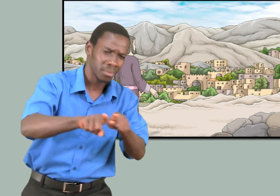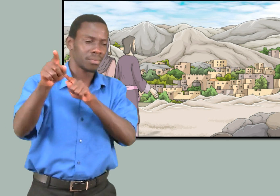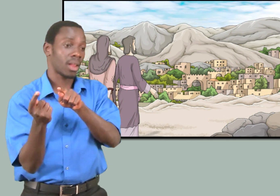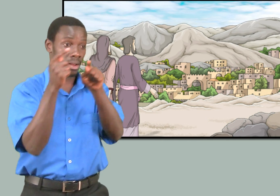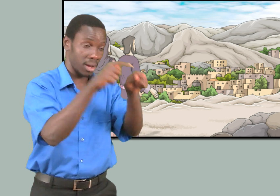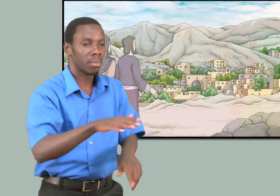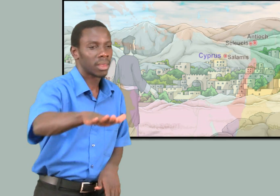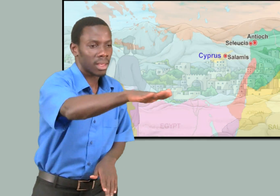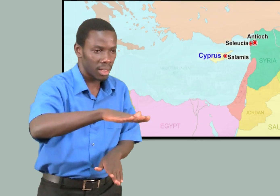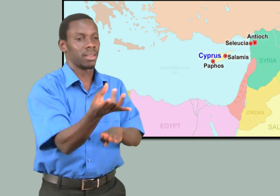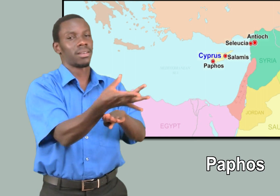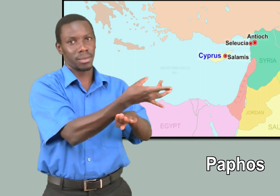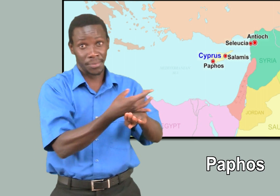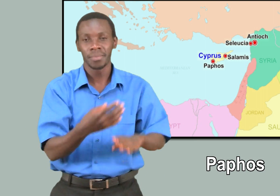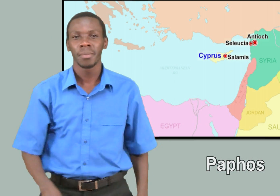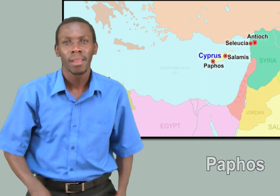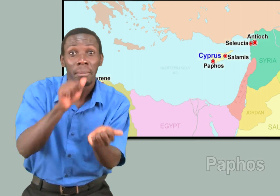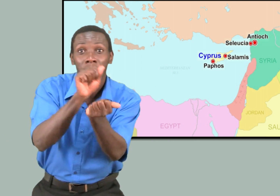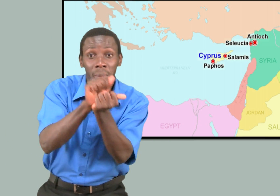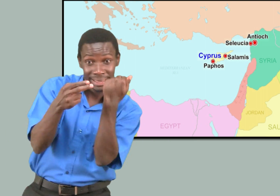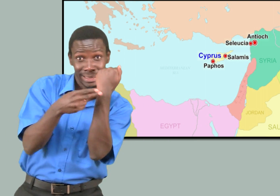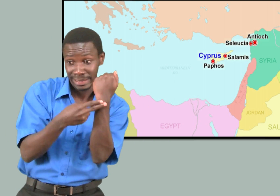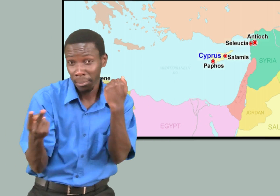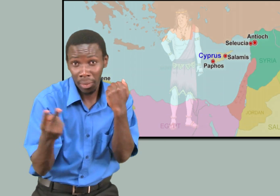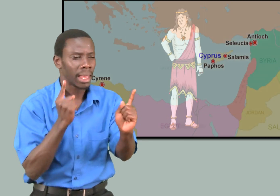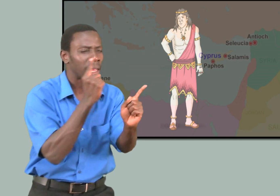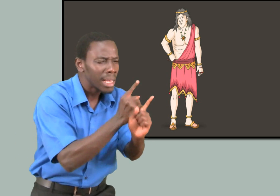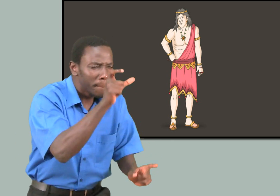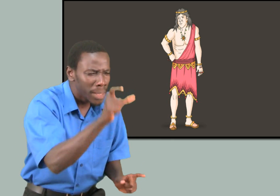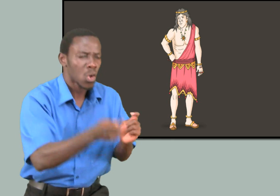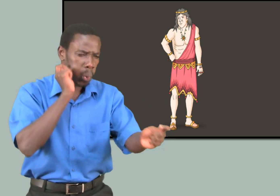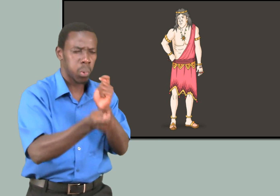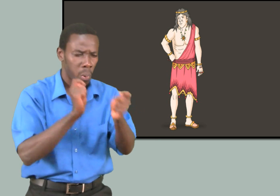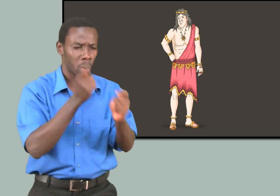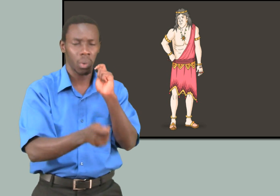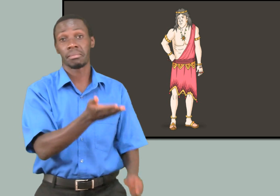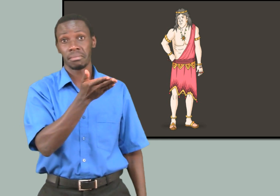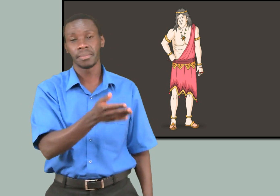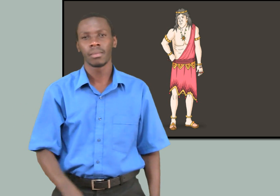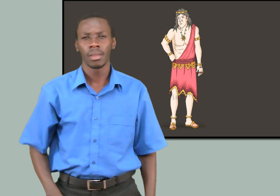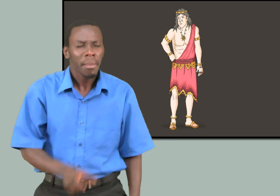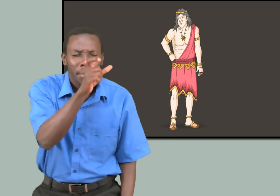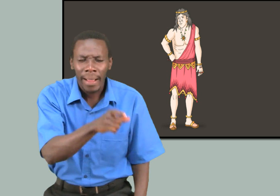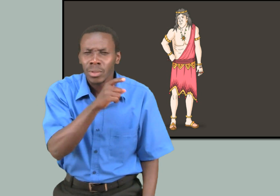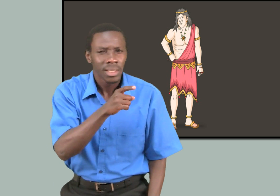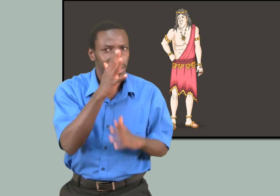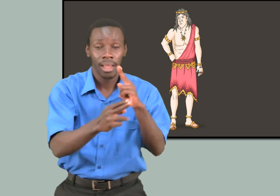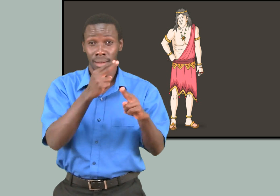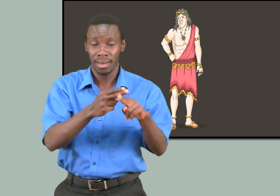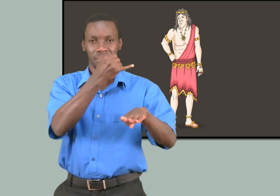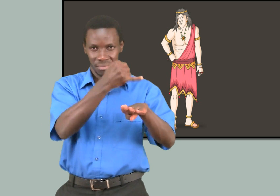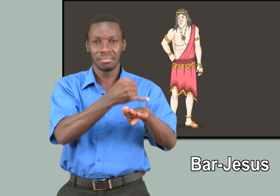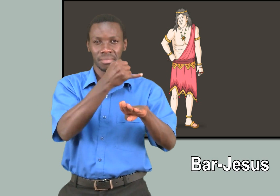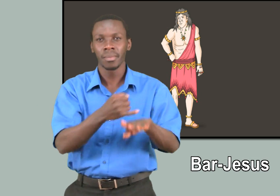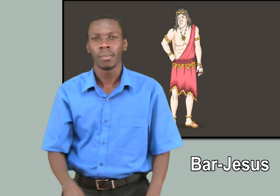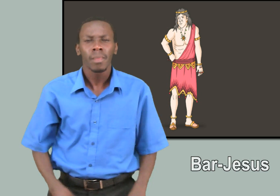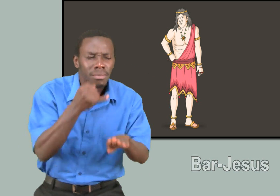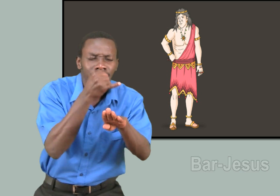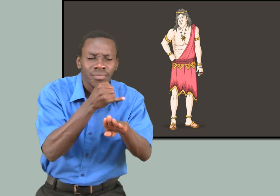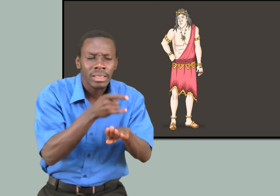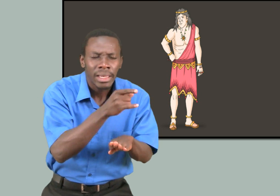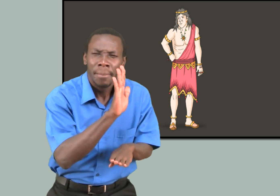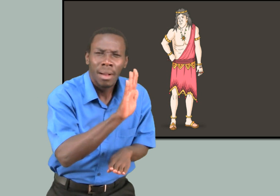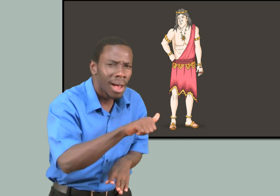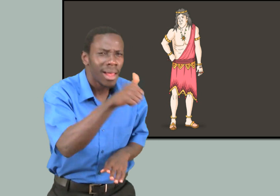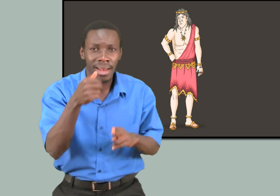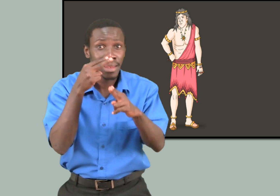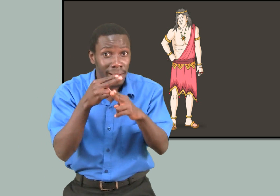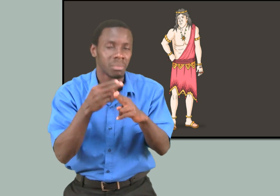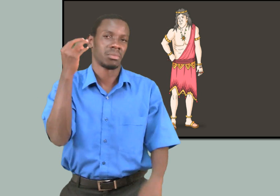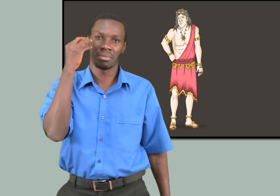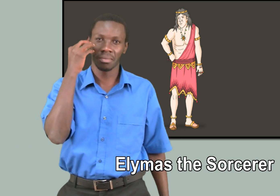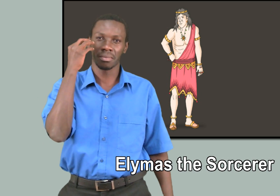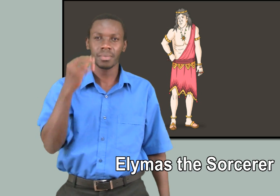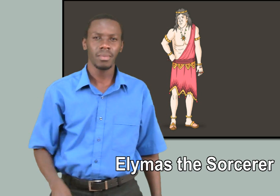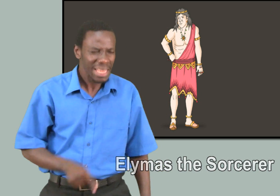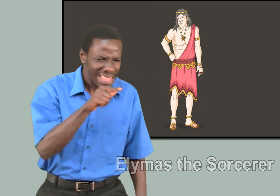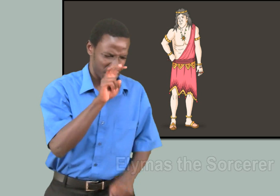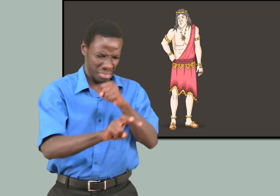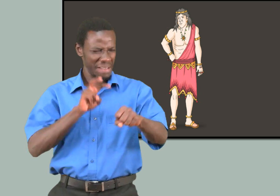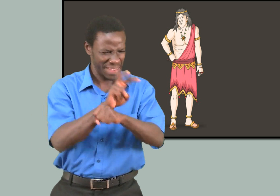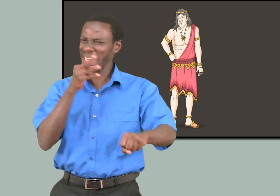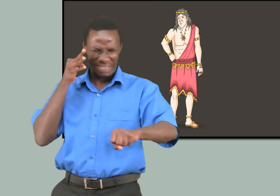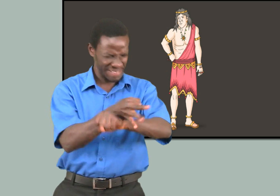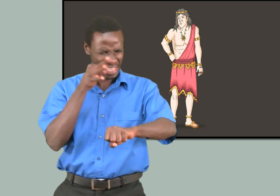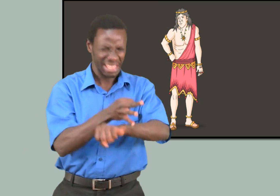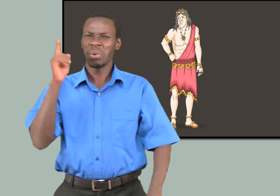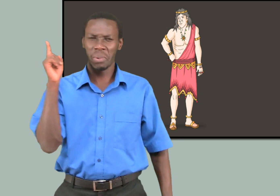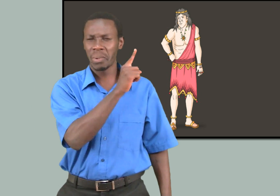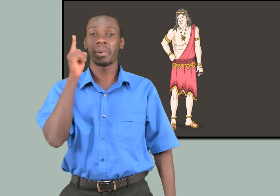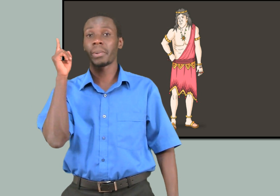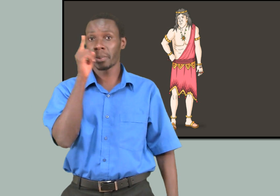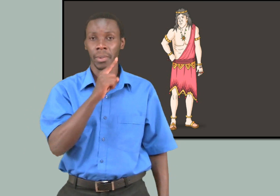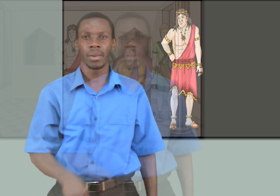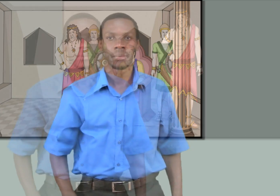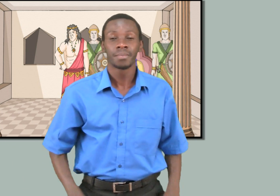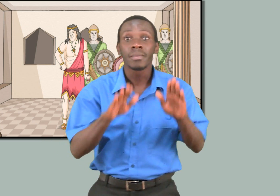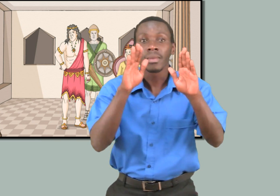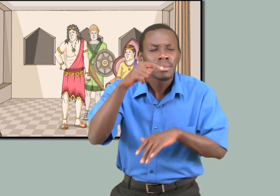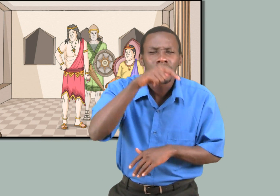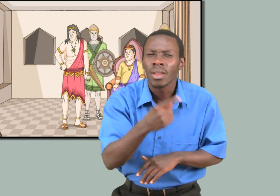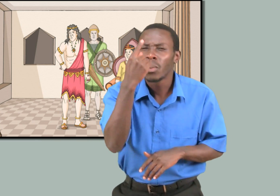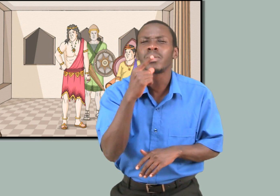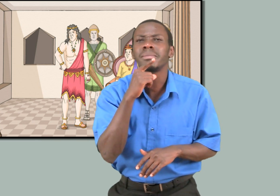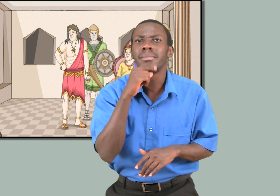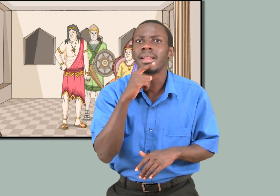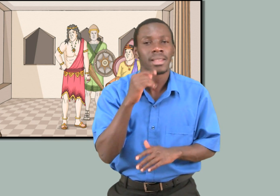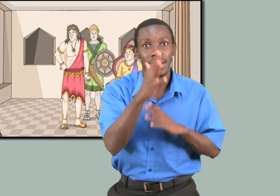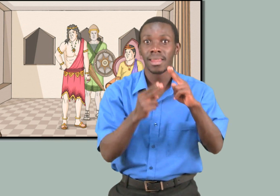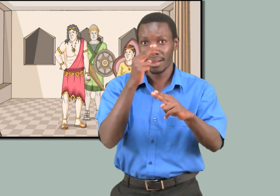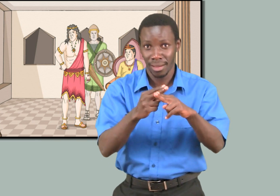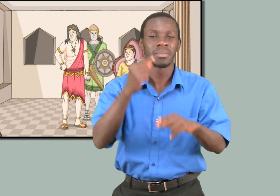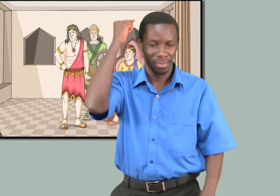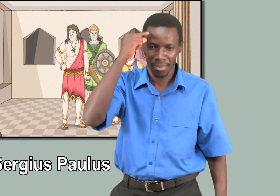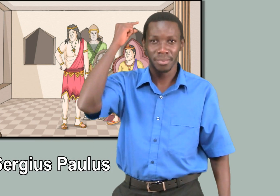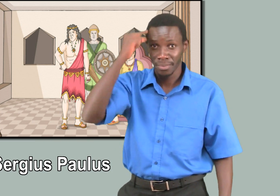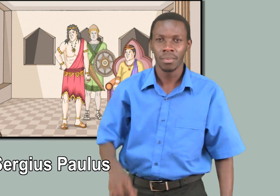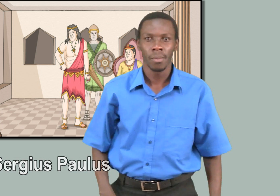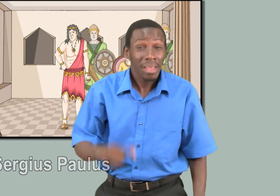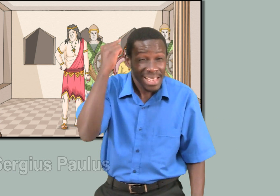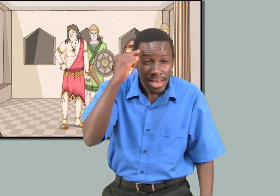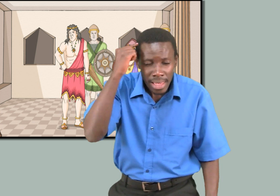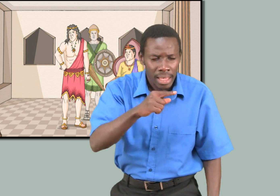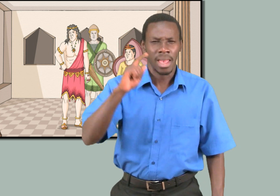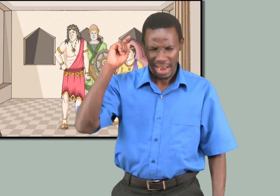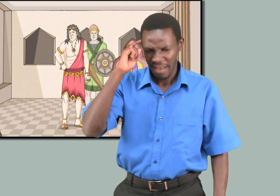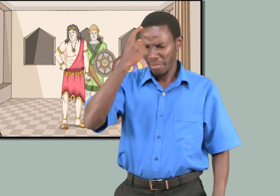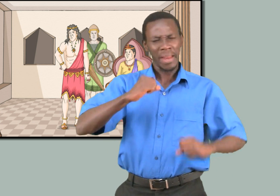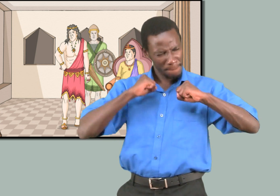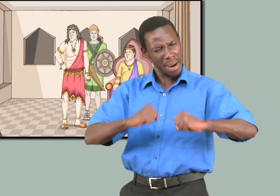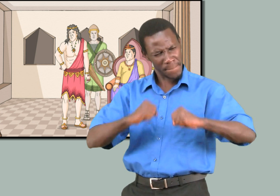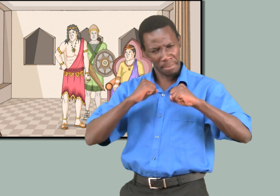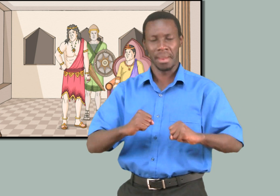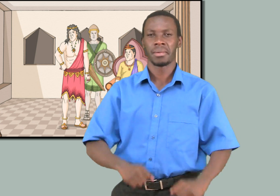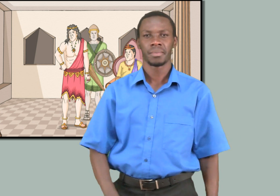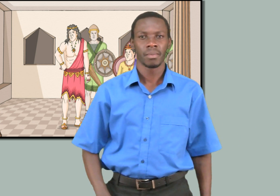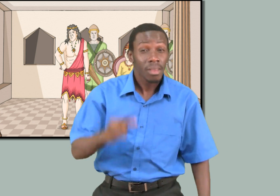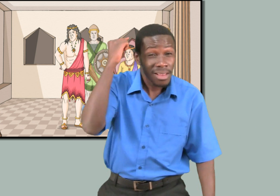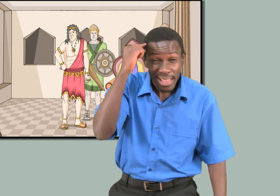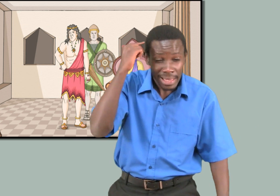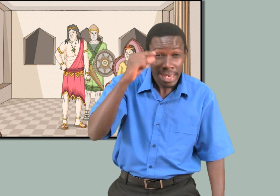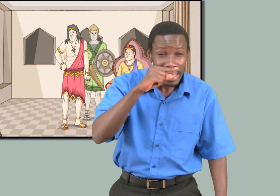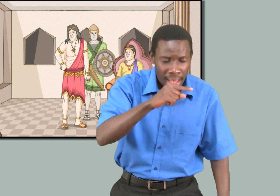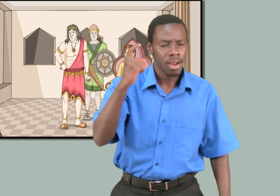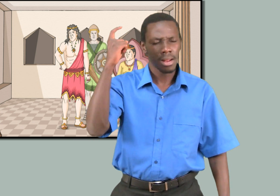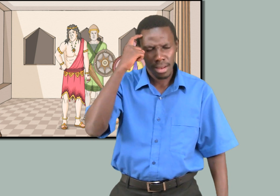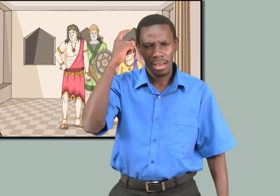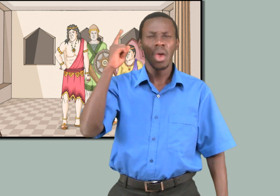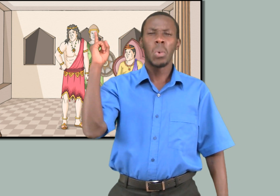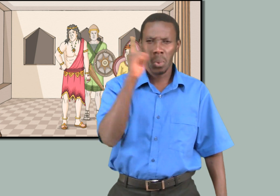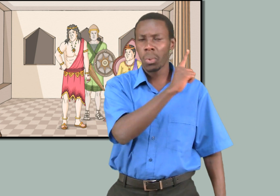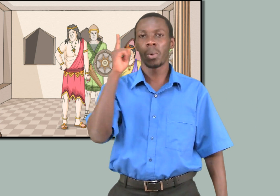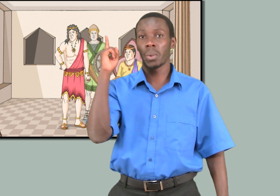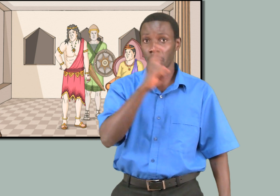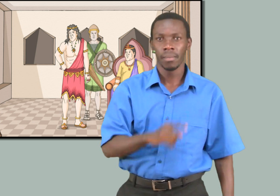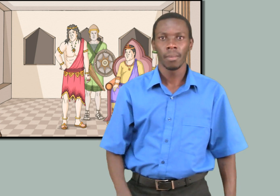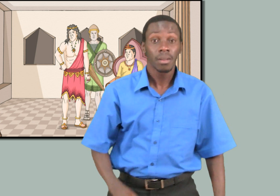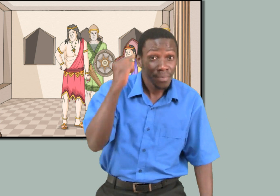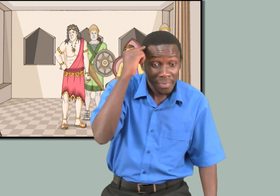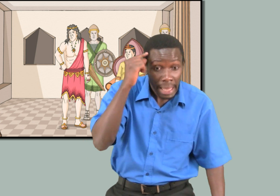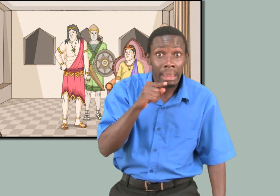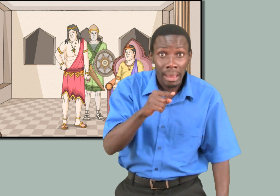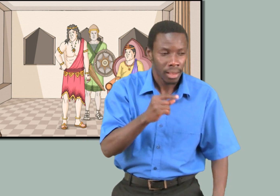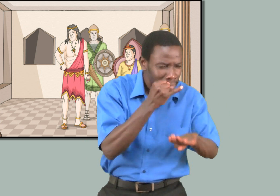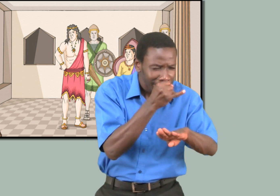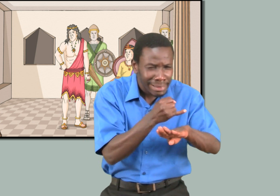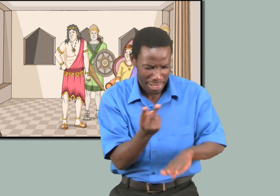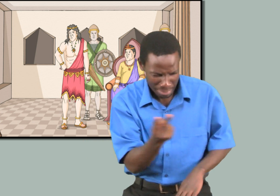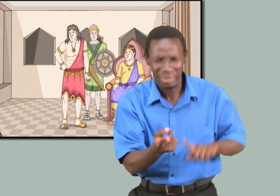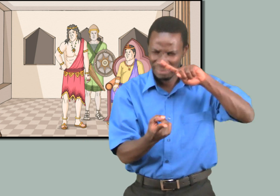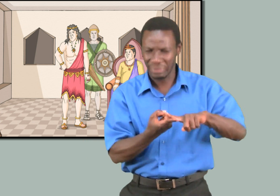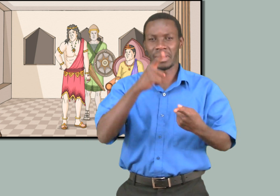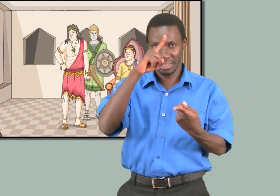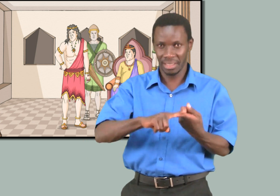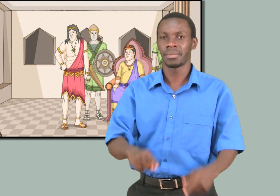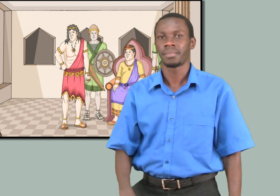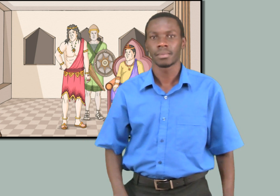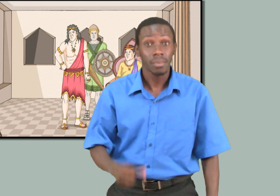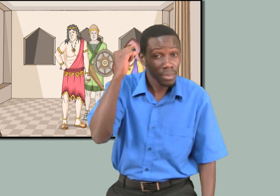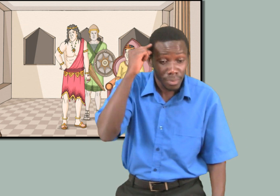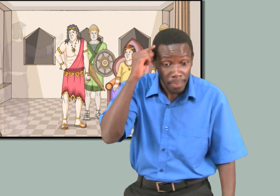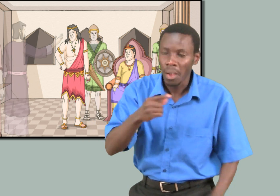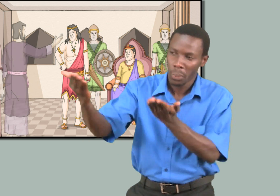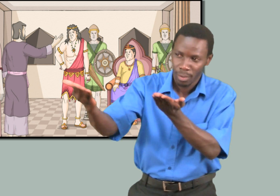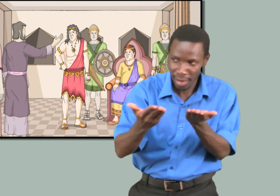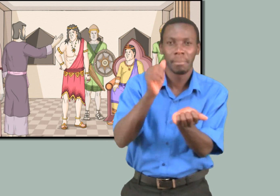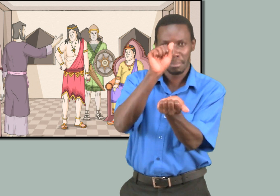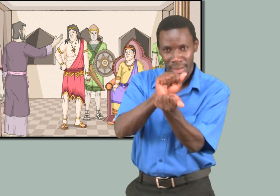They traveled through the whole island as far as Paphos, where they found a Jewish sorcerer and false prophet named Bar-Jesus, an attendant of the proconsul, Sergius Paulus.